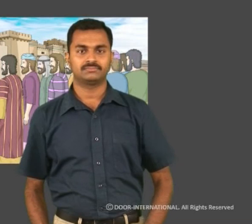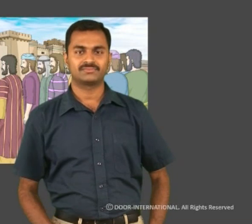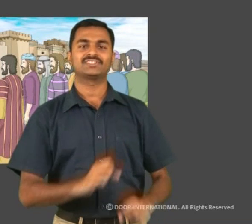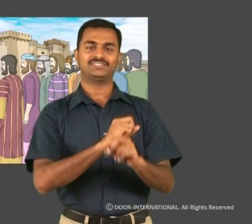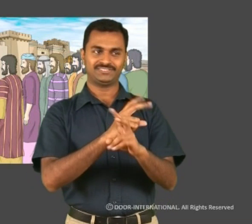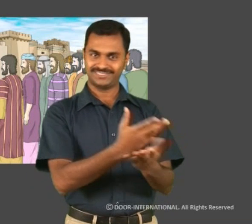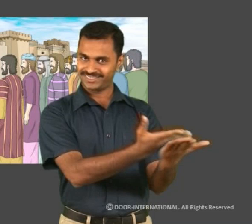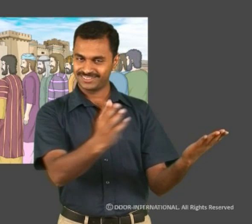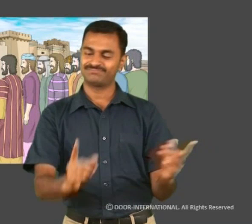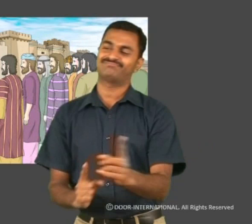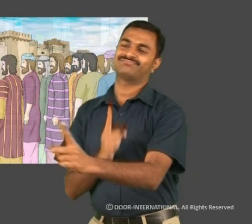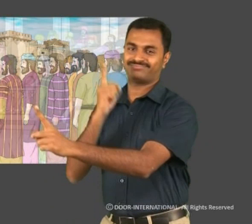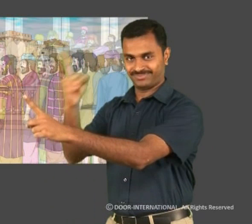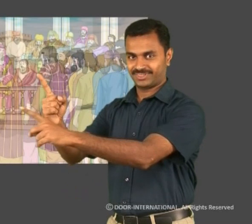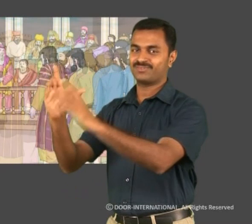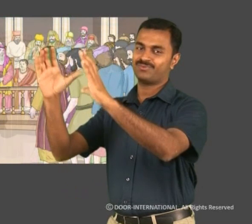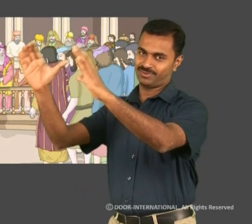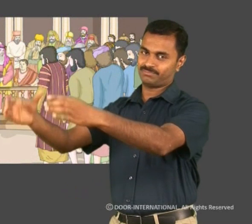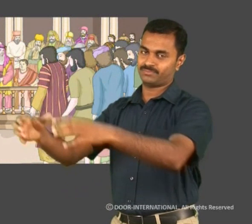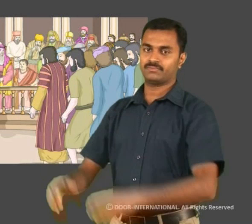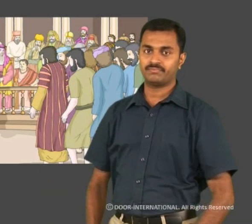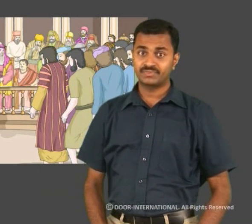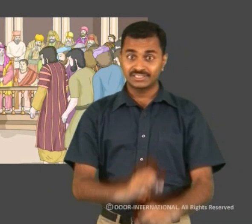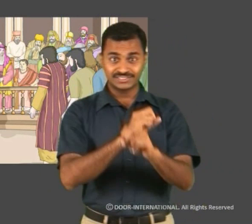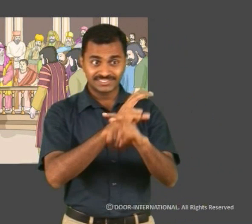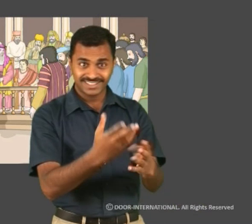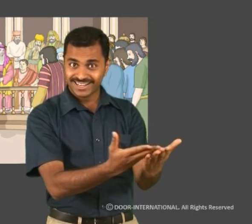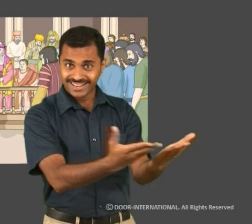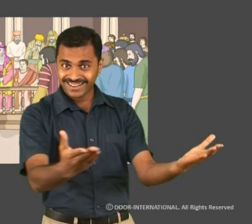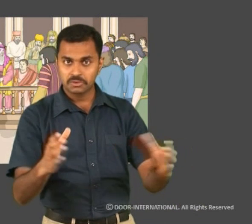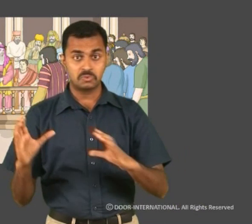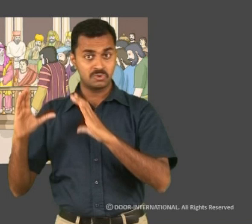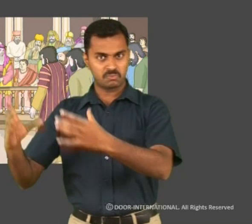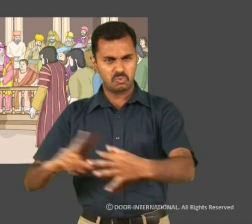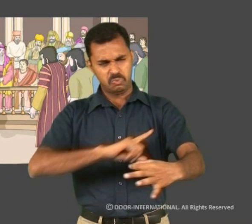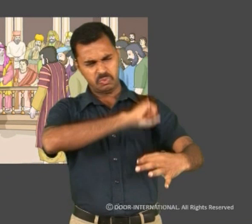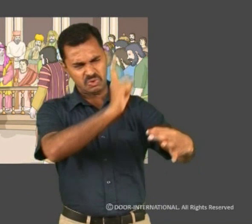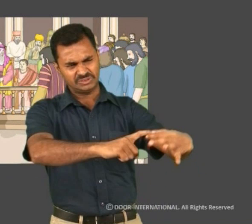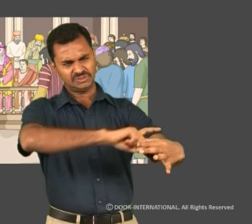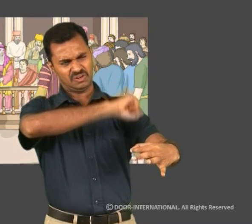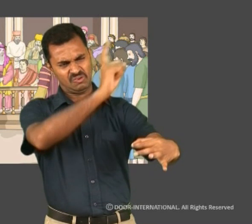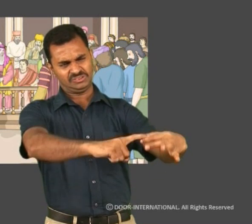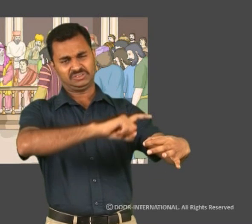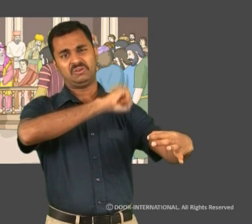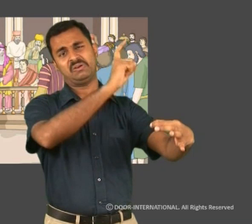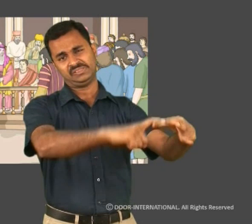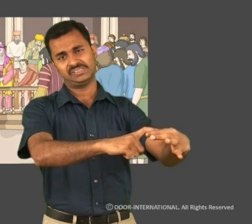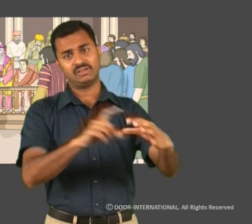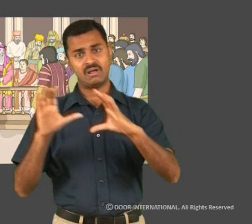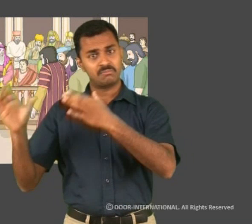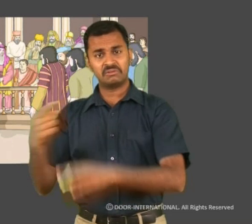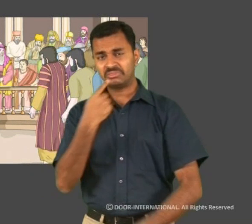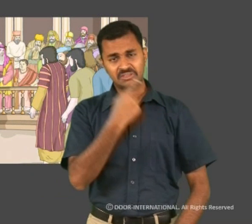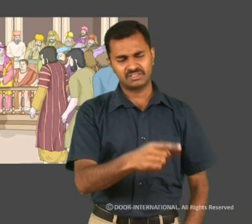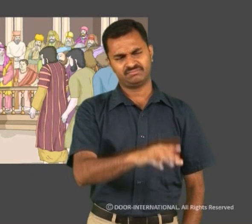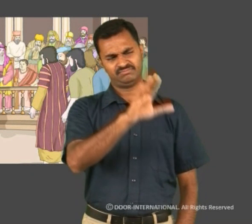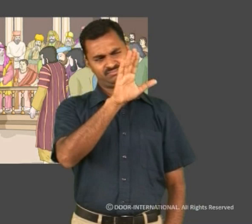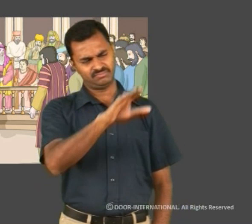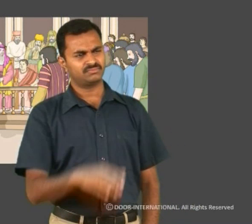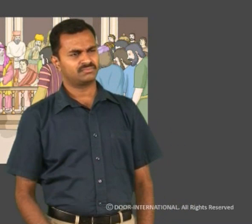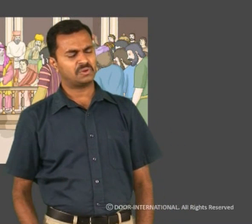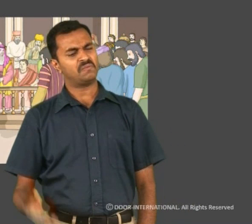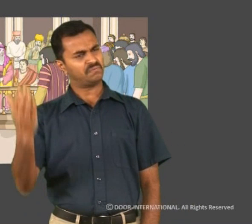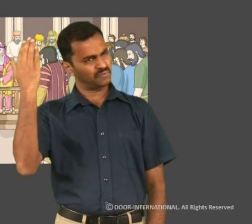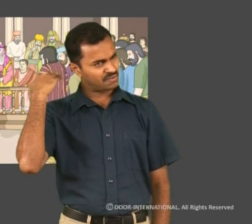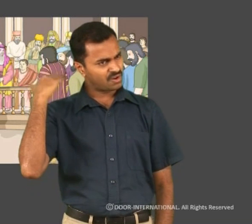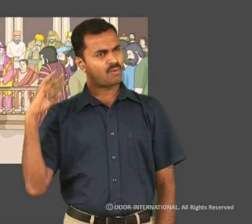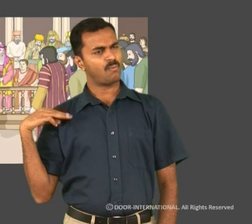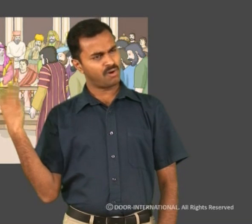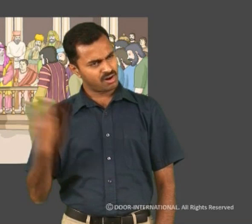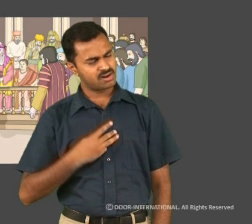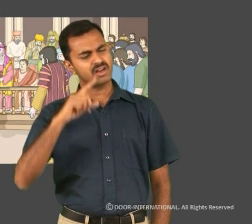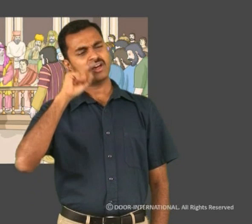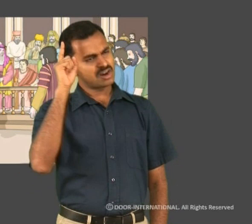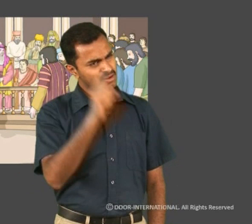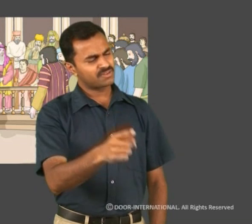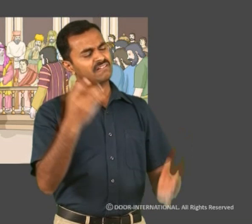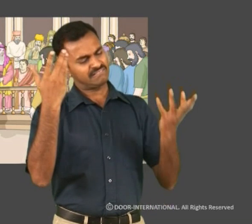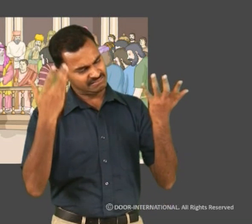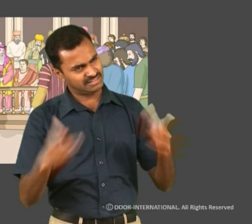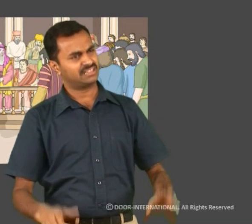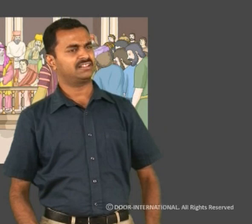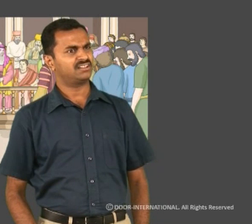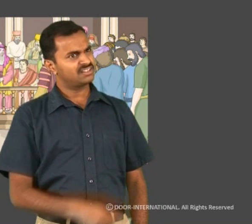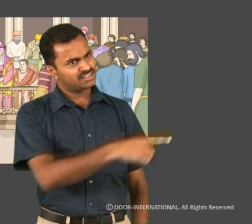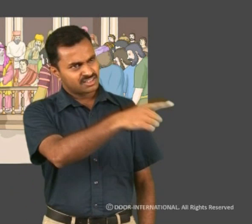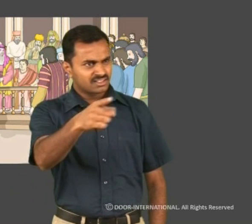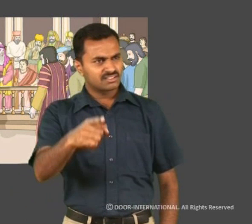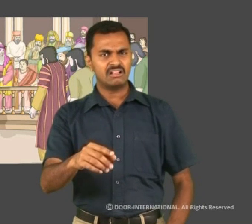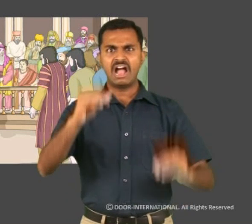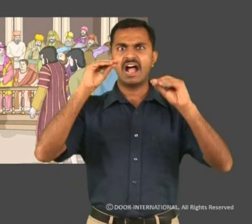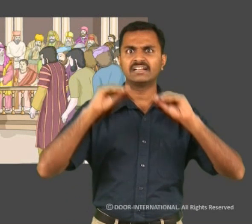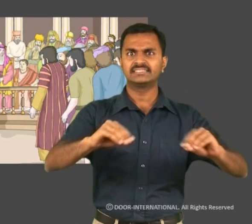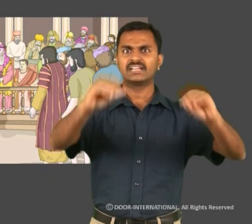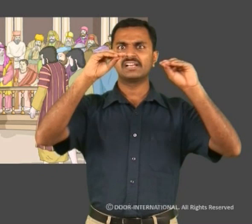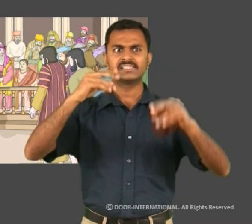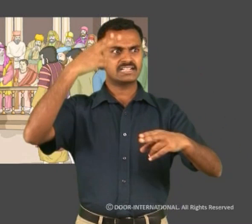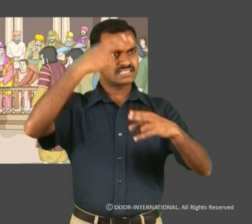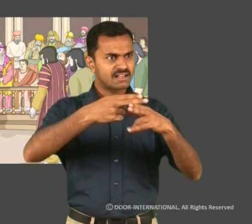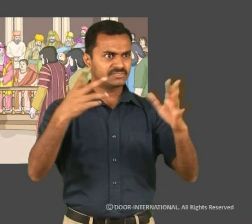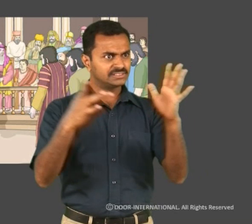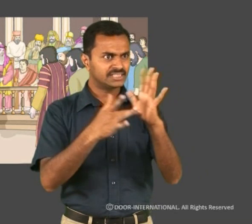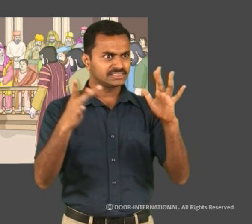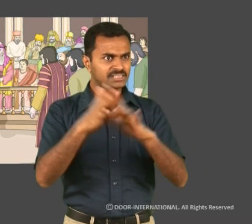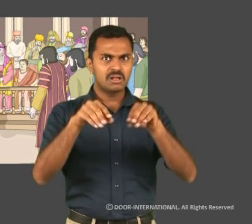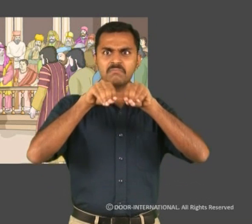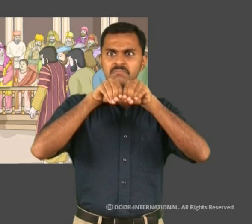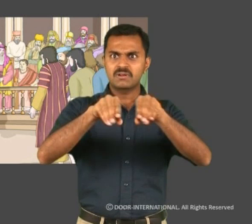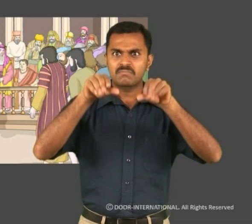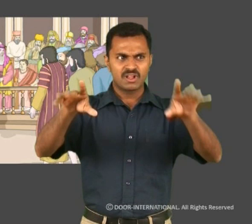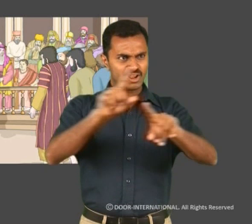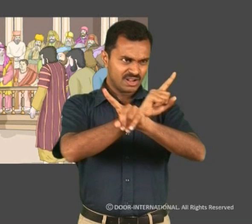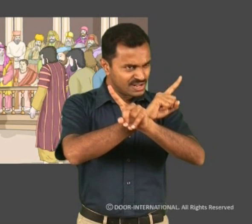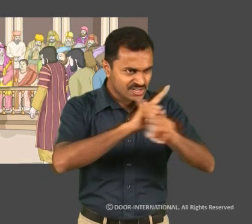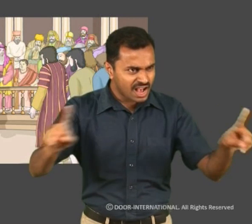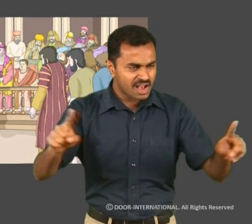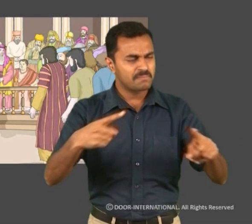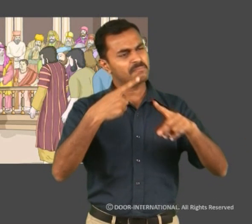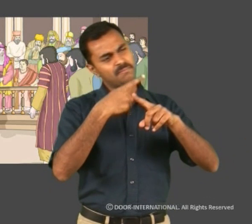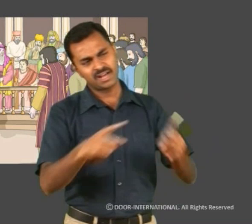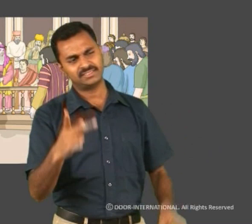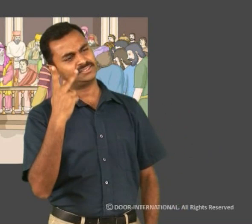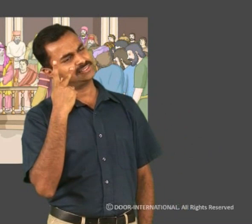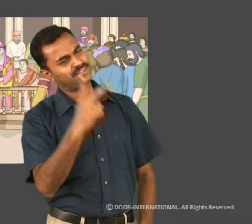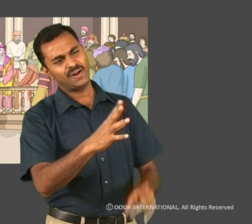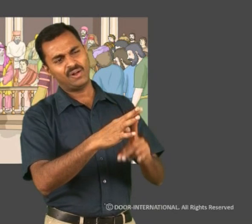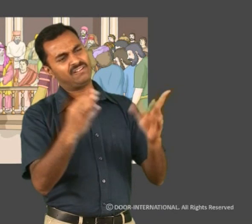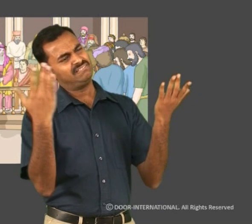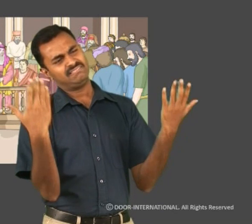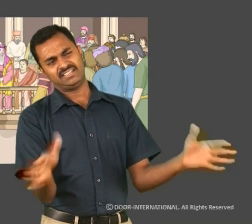They brought them in and made them stand before the Sanhedrin, where the high priest interrogated them.